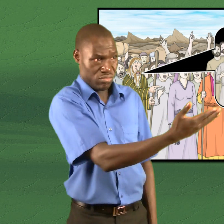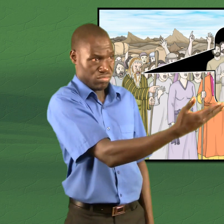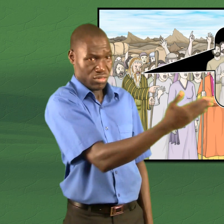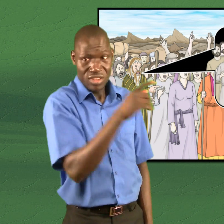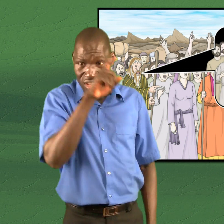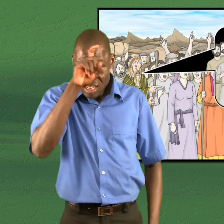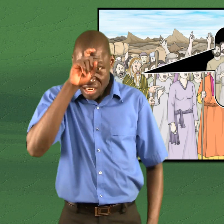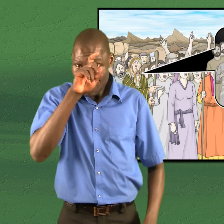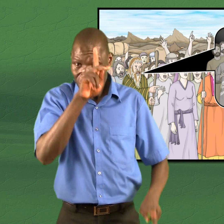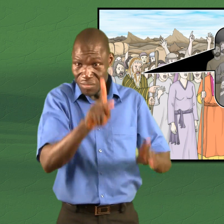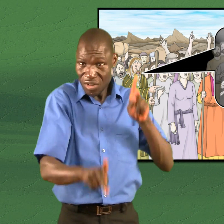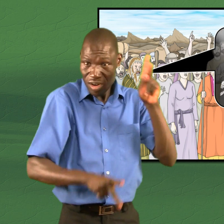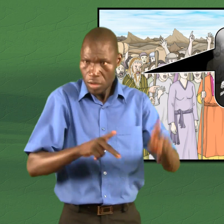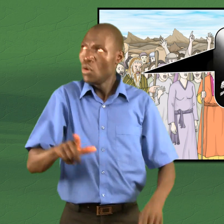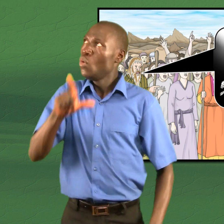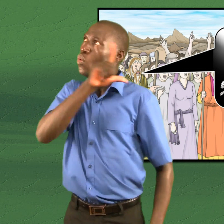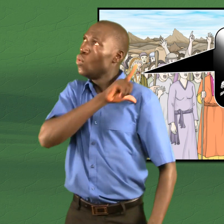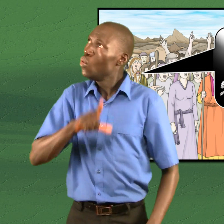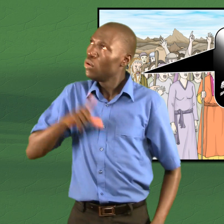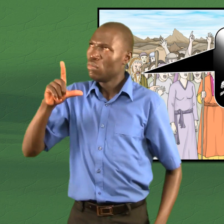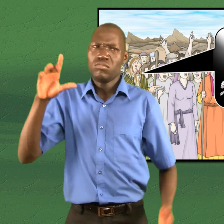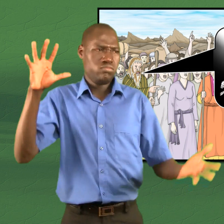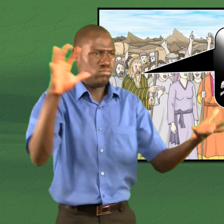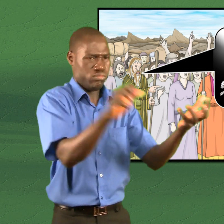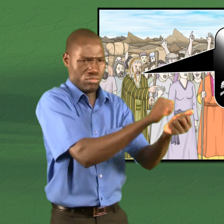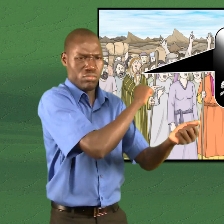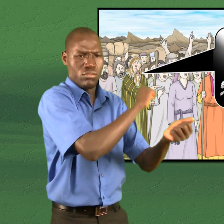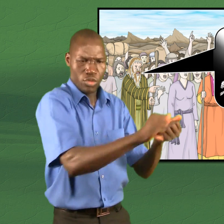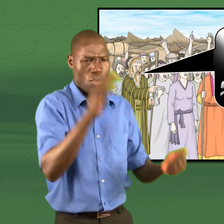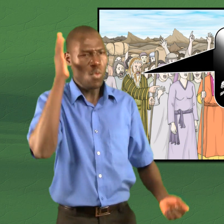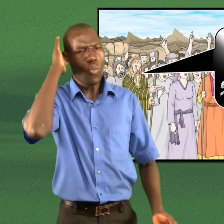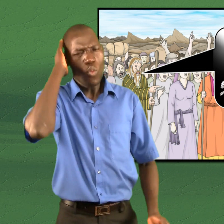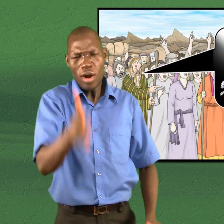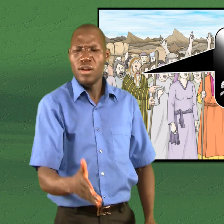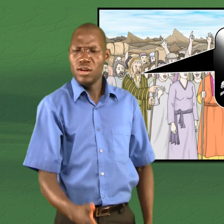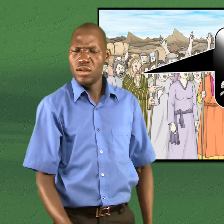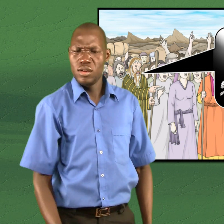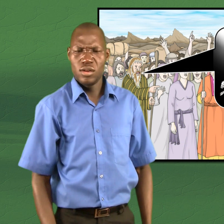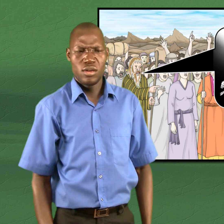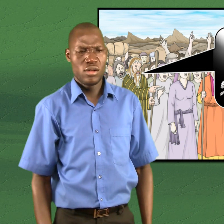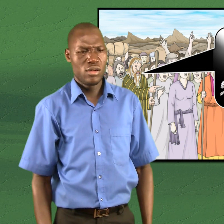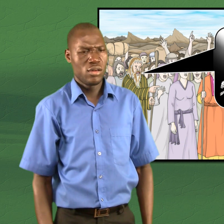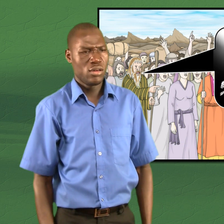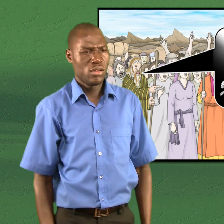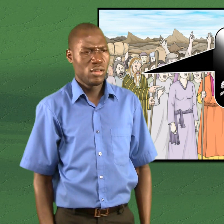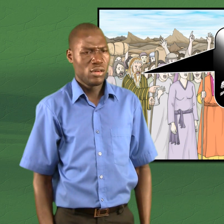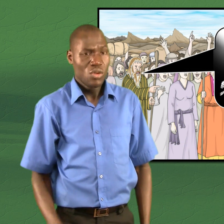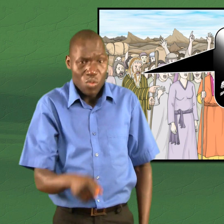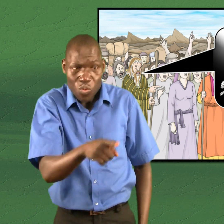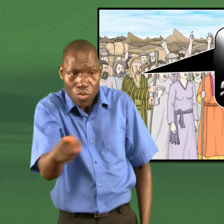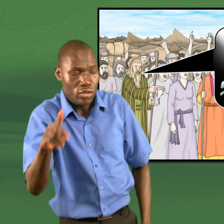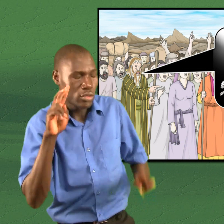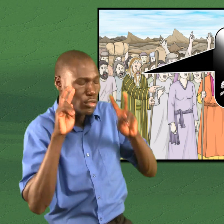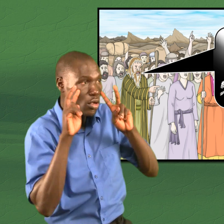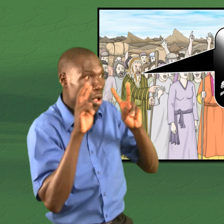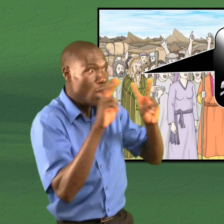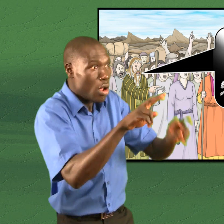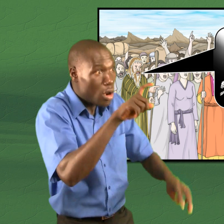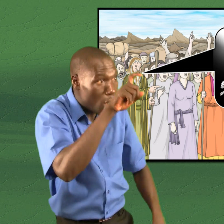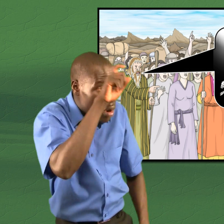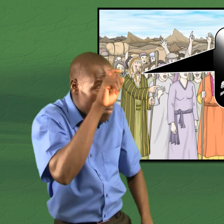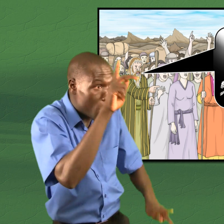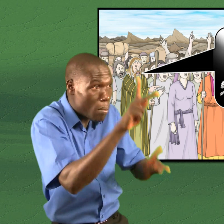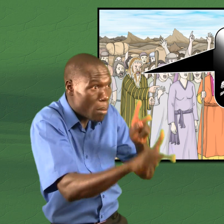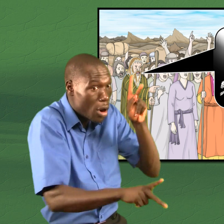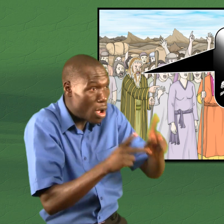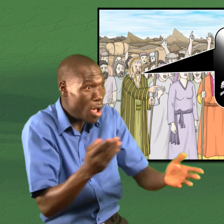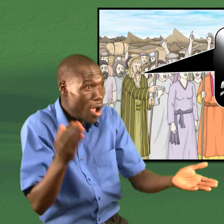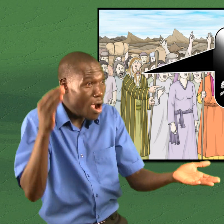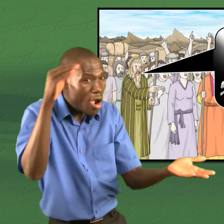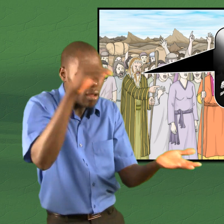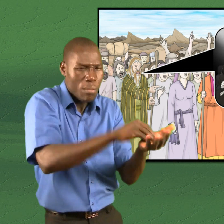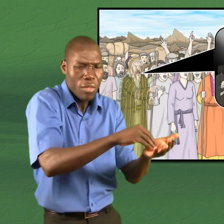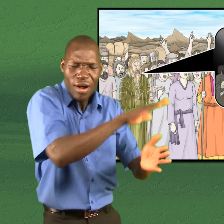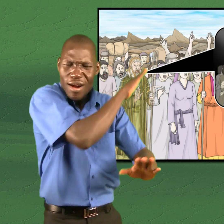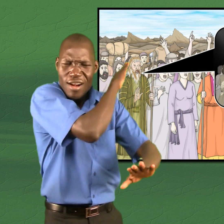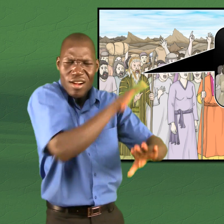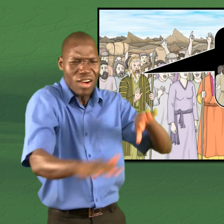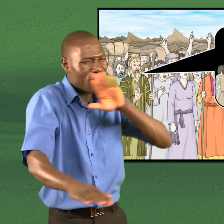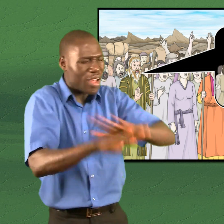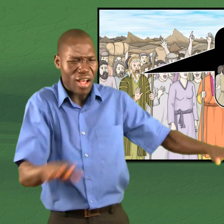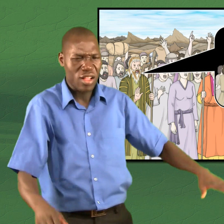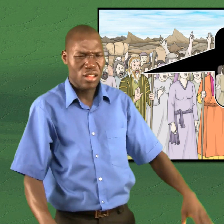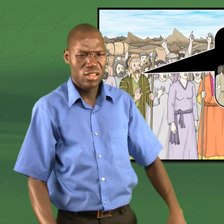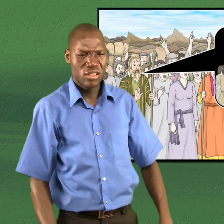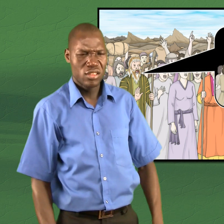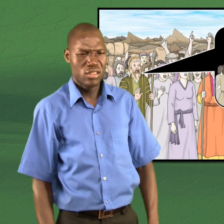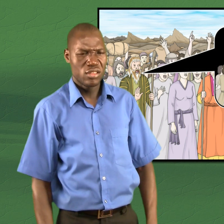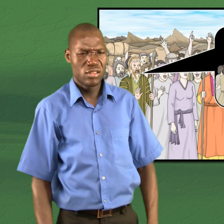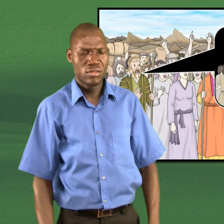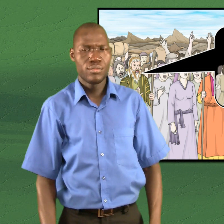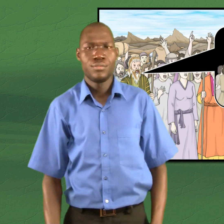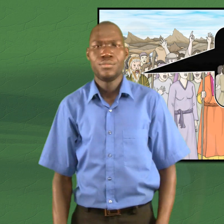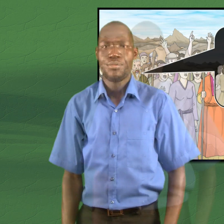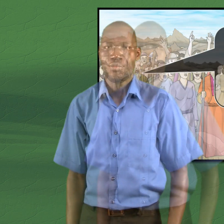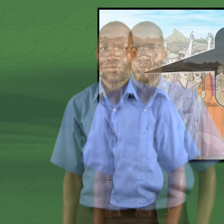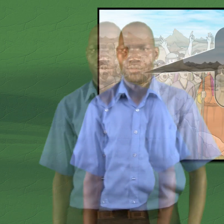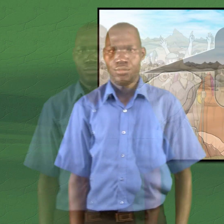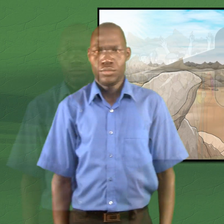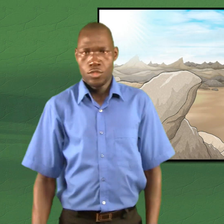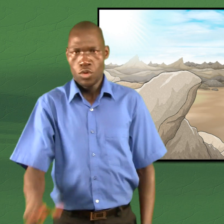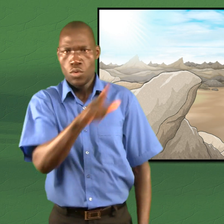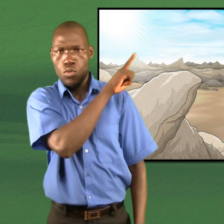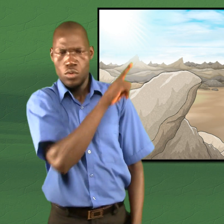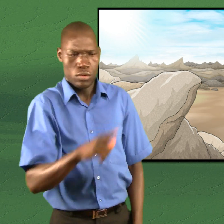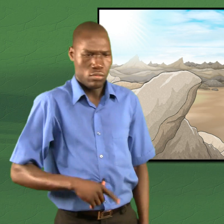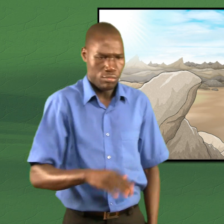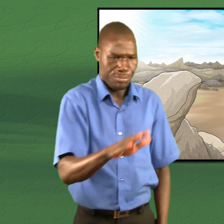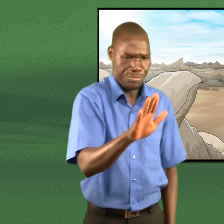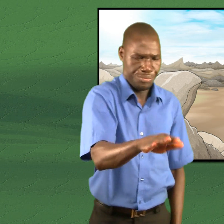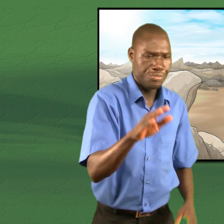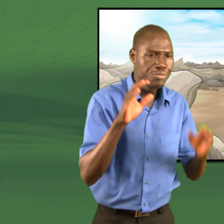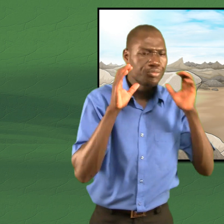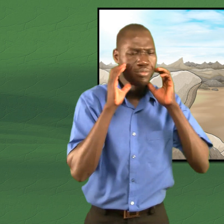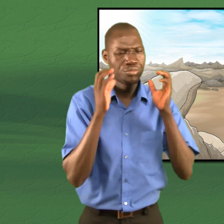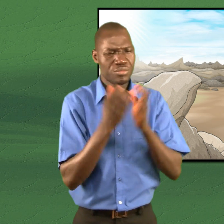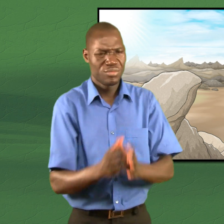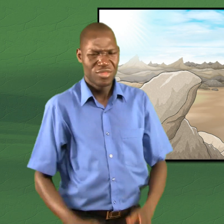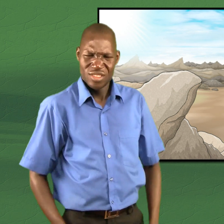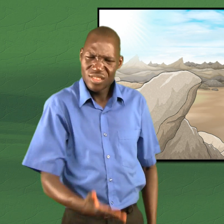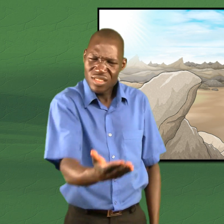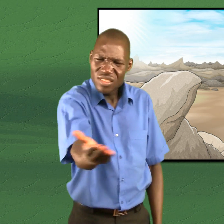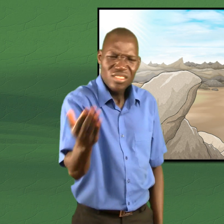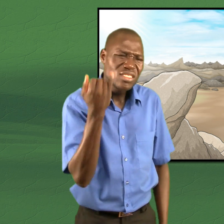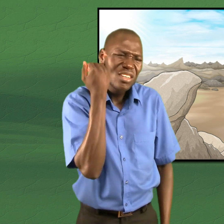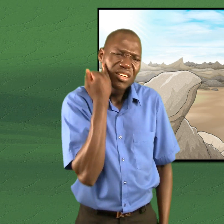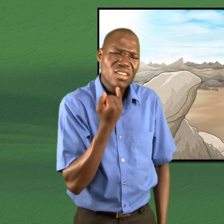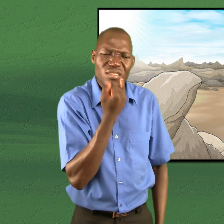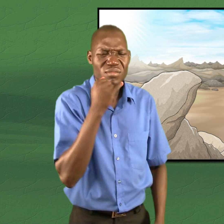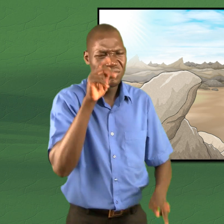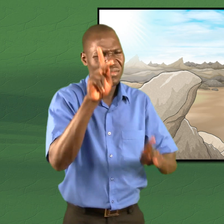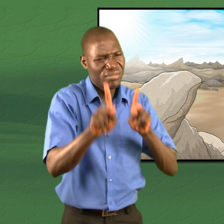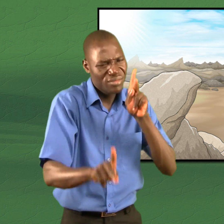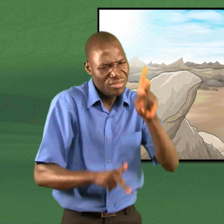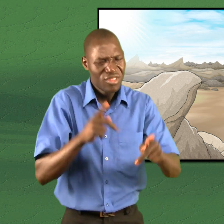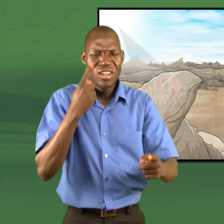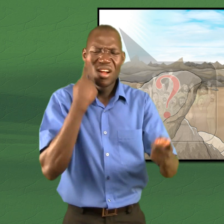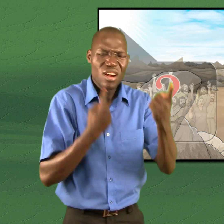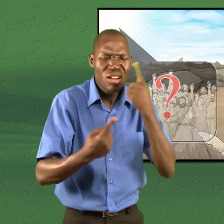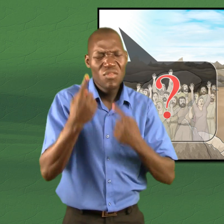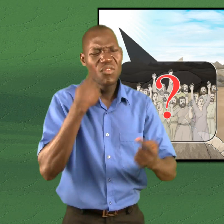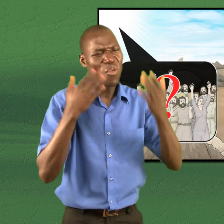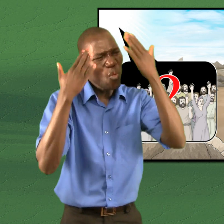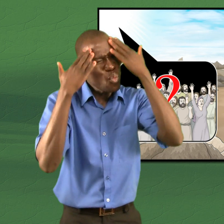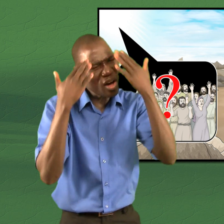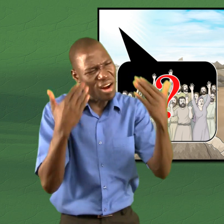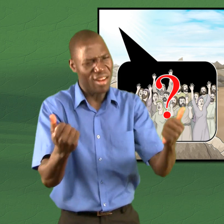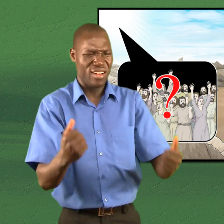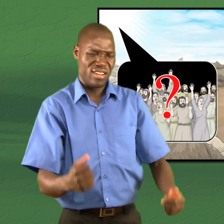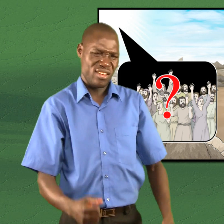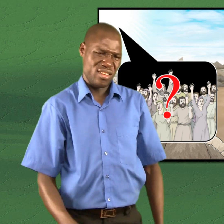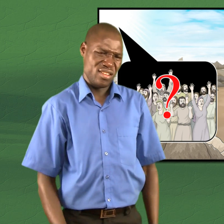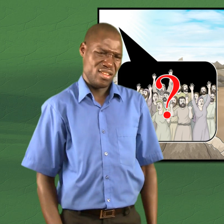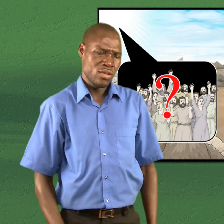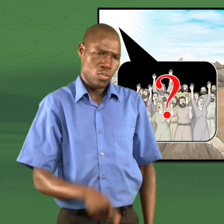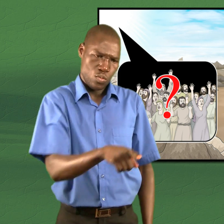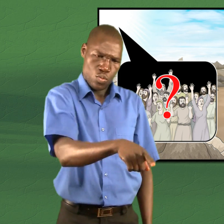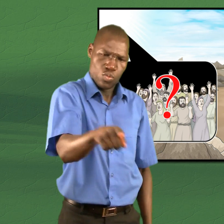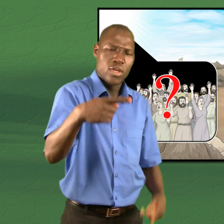for the Egyptians you see today, you will never see again. The LORD will fight for you; you need only to be still.”